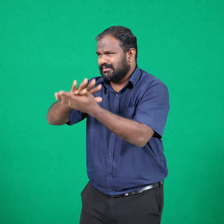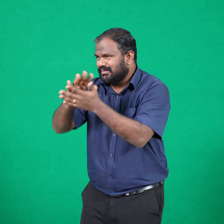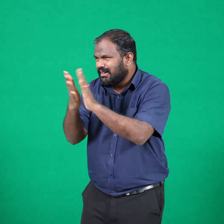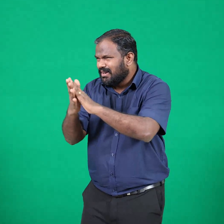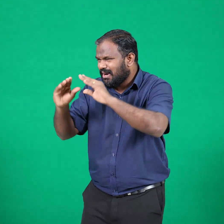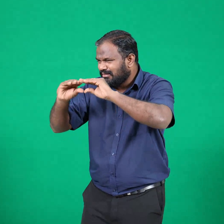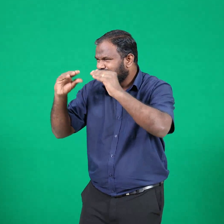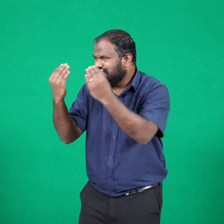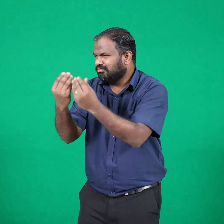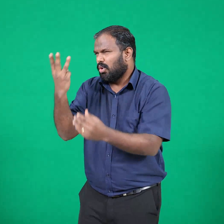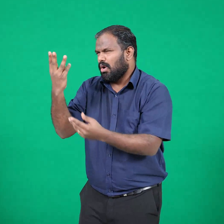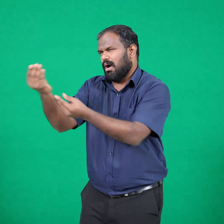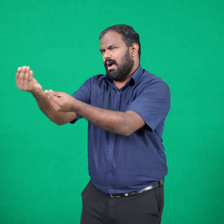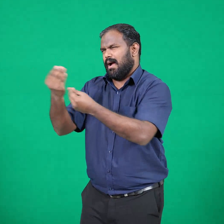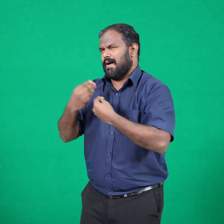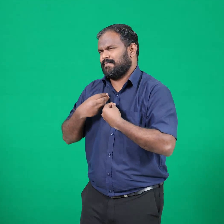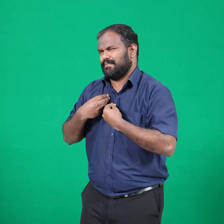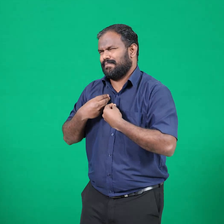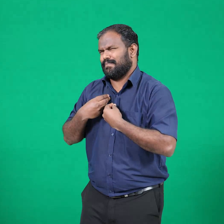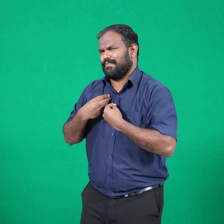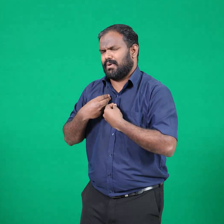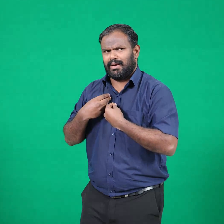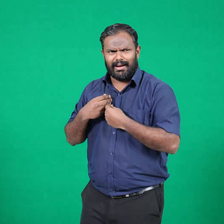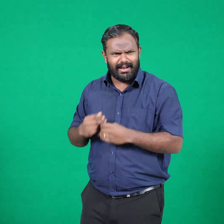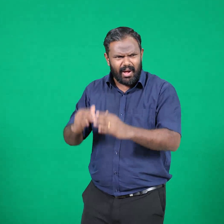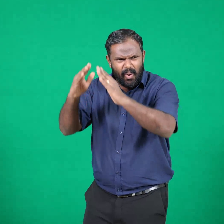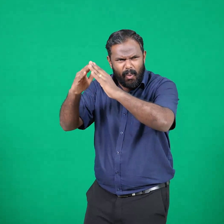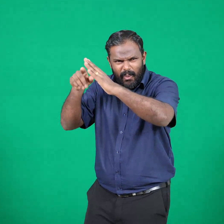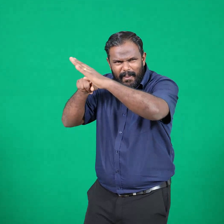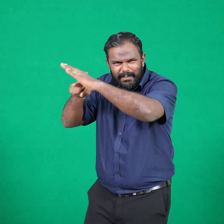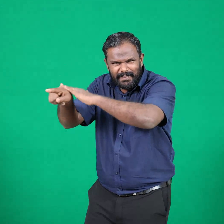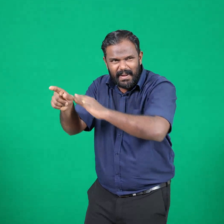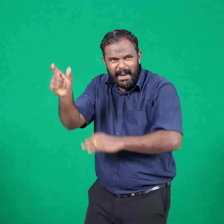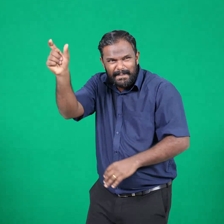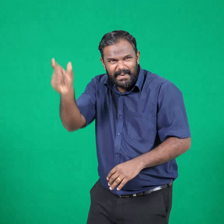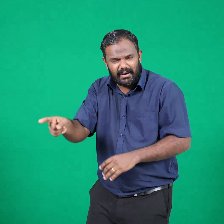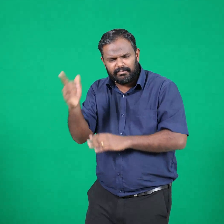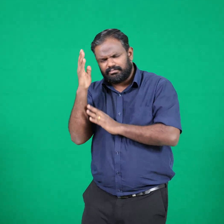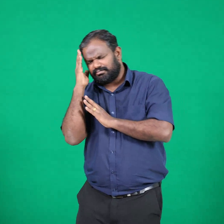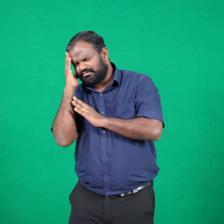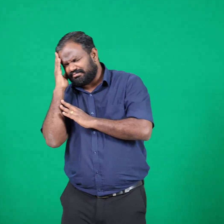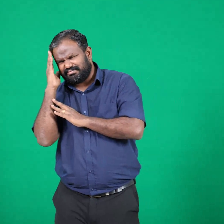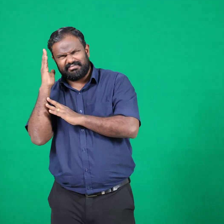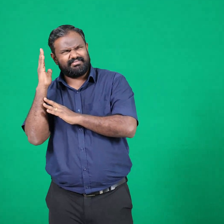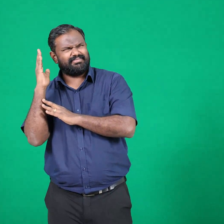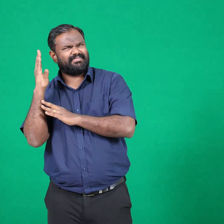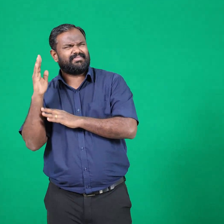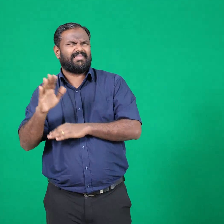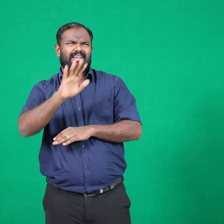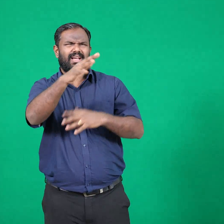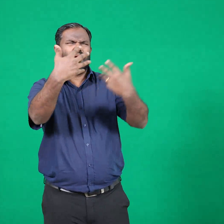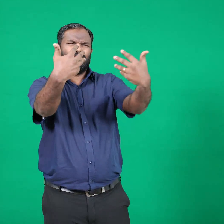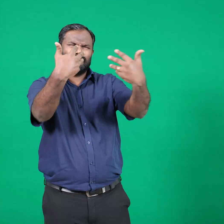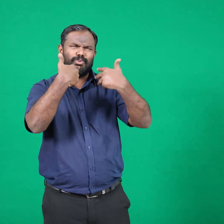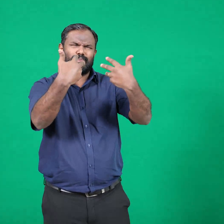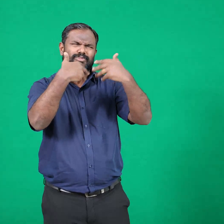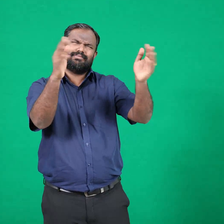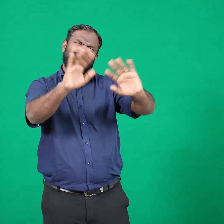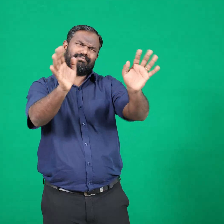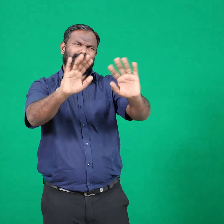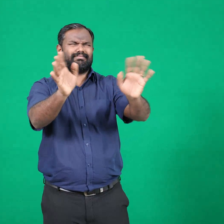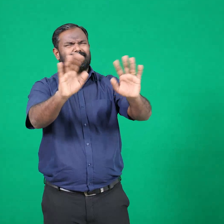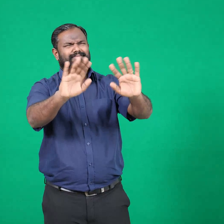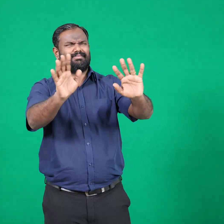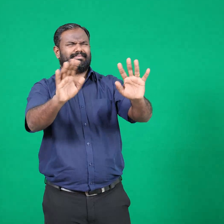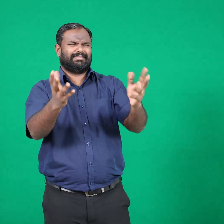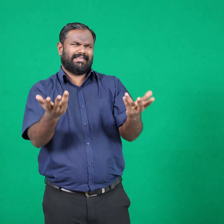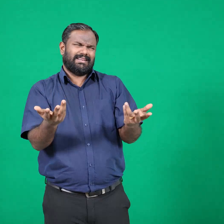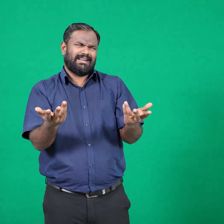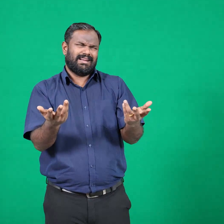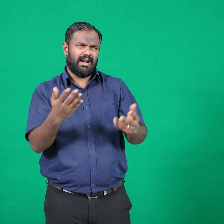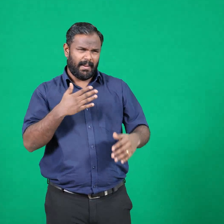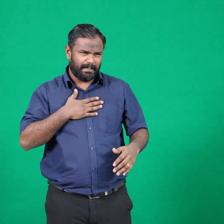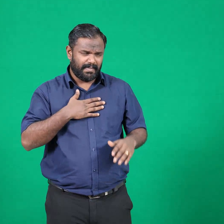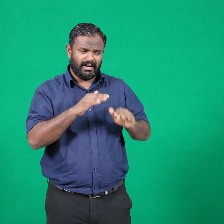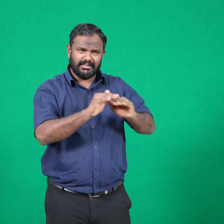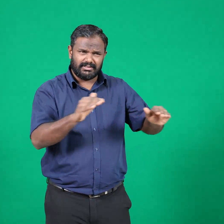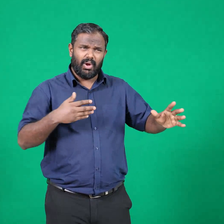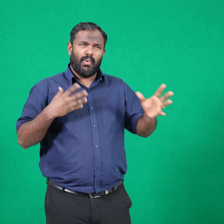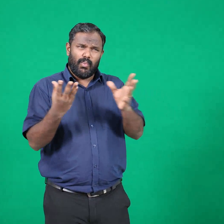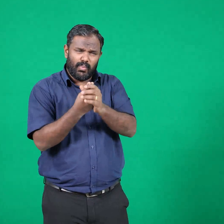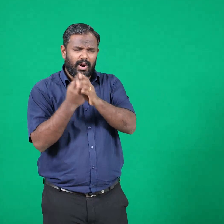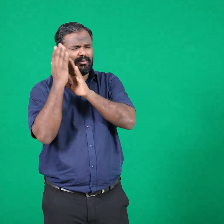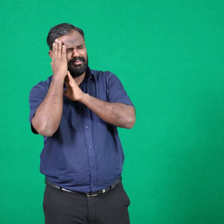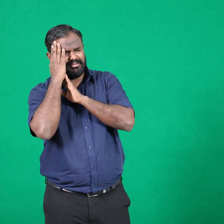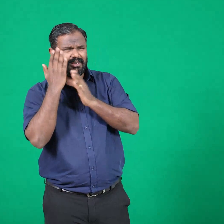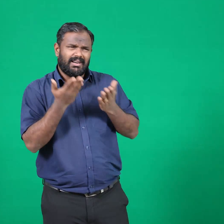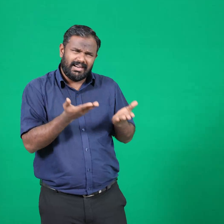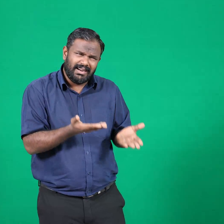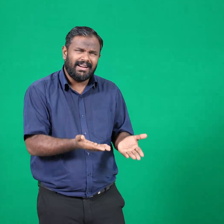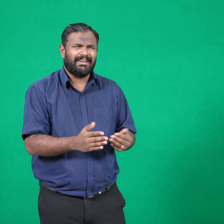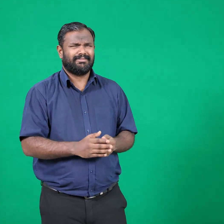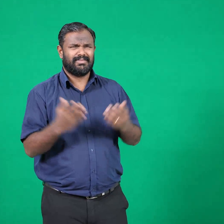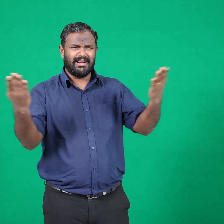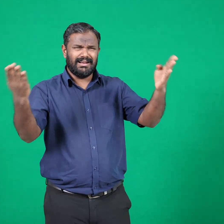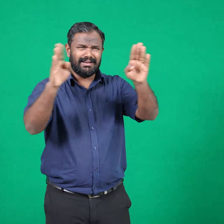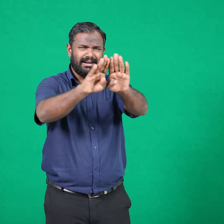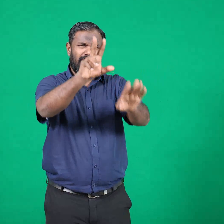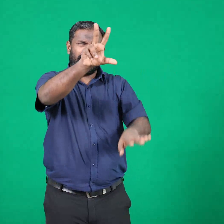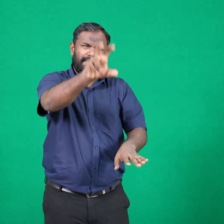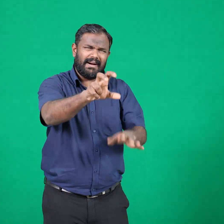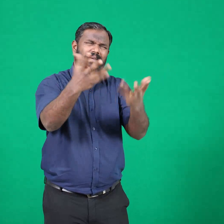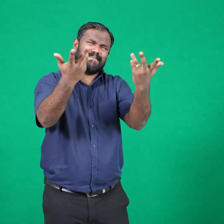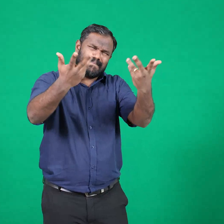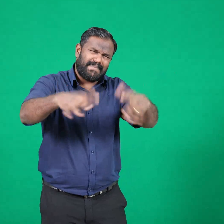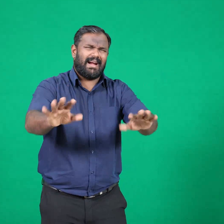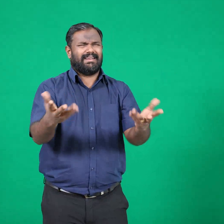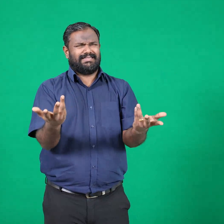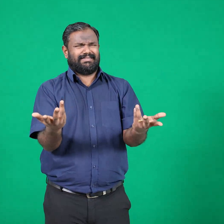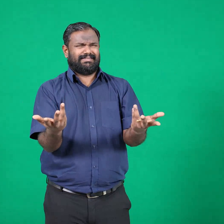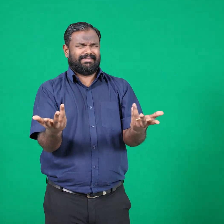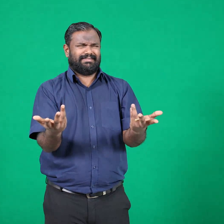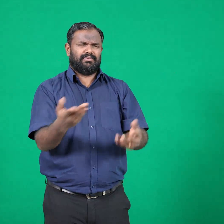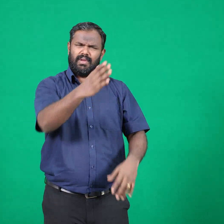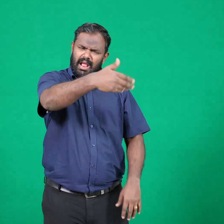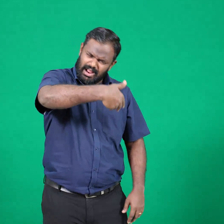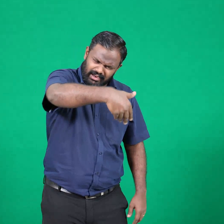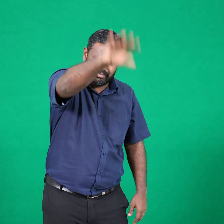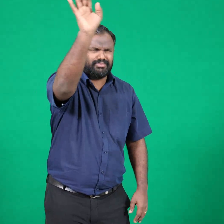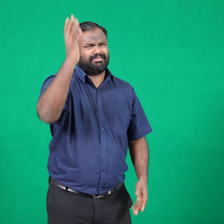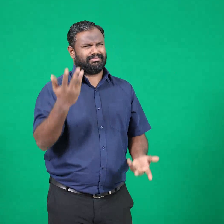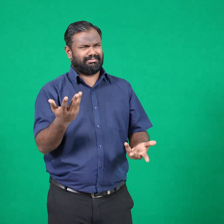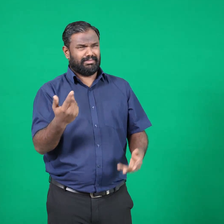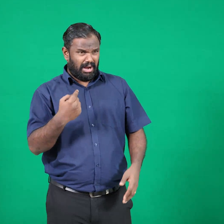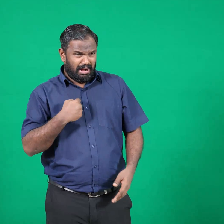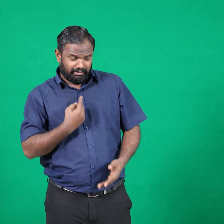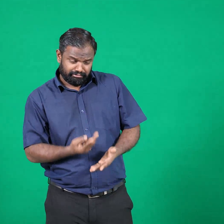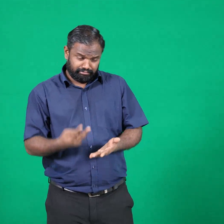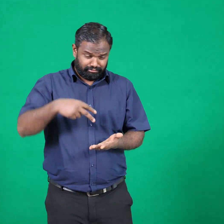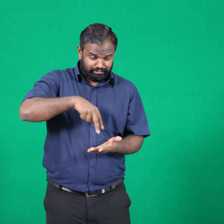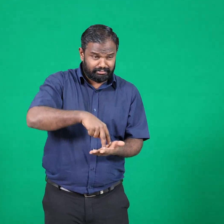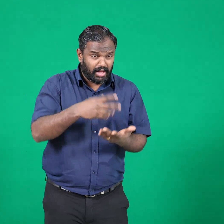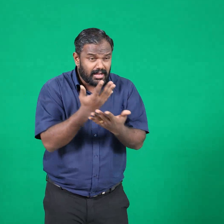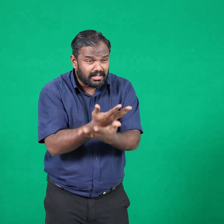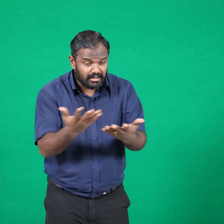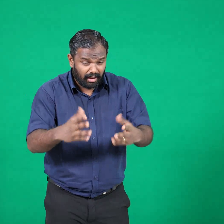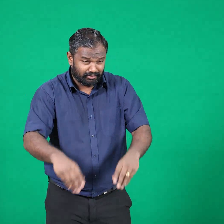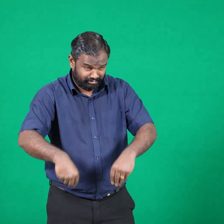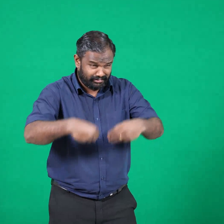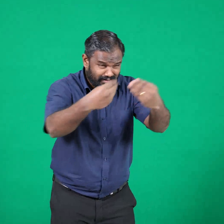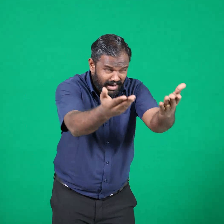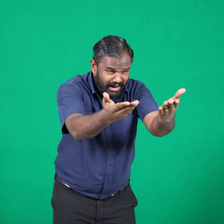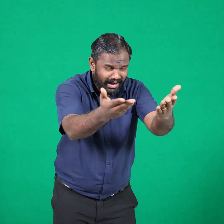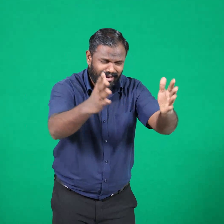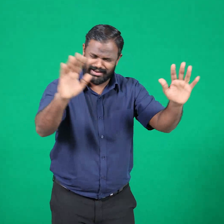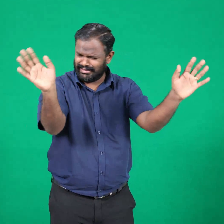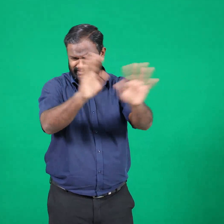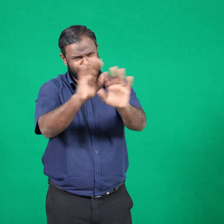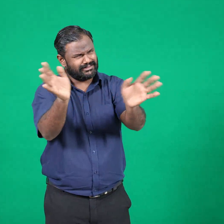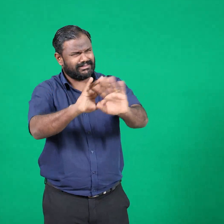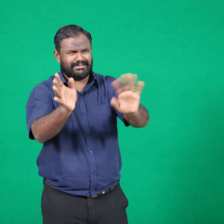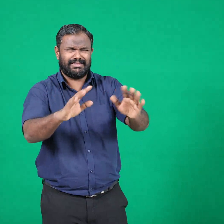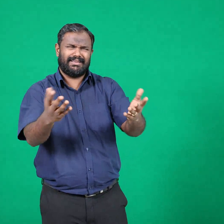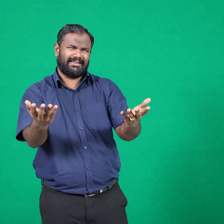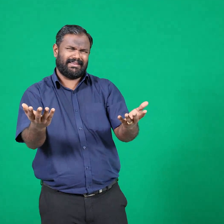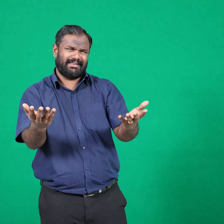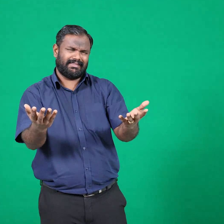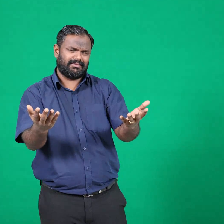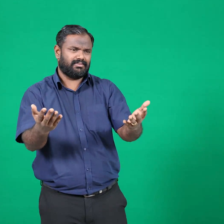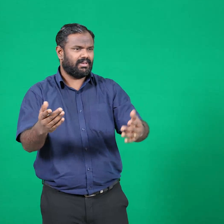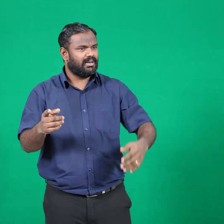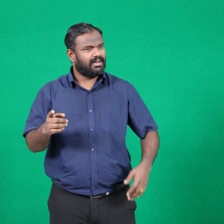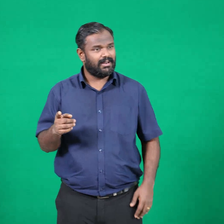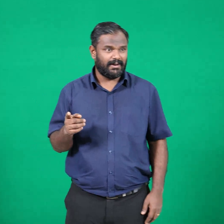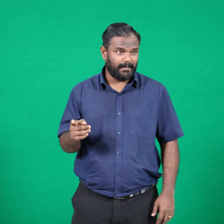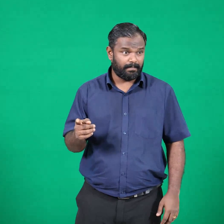And suppose the one inside answers, ' Do not bother me. My door is already shut, and my children and I are in bed.